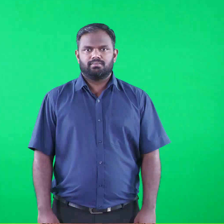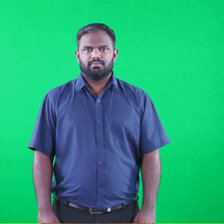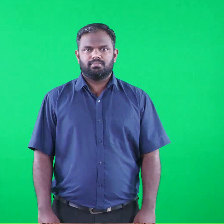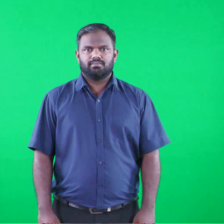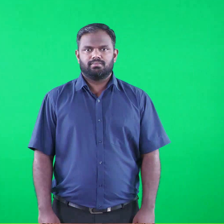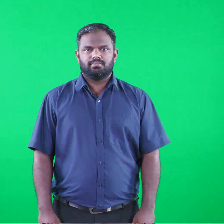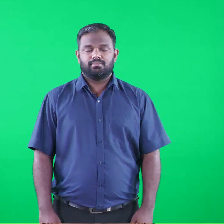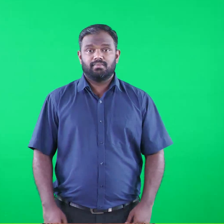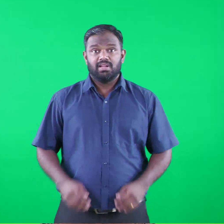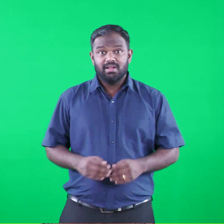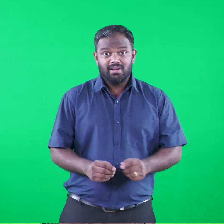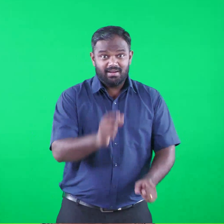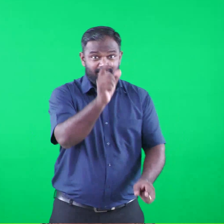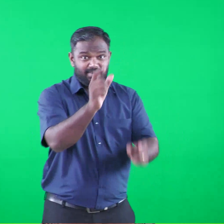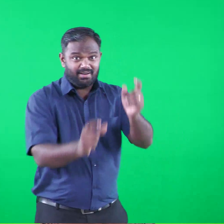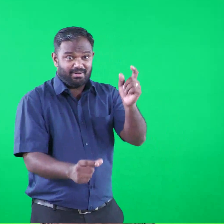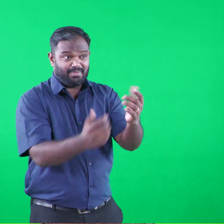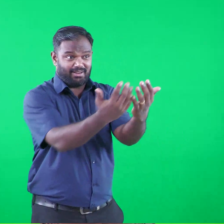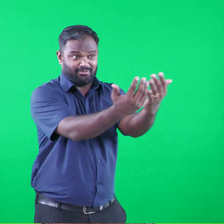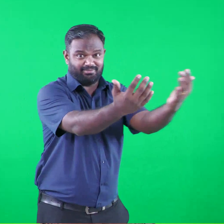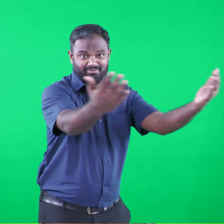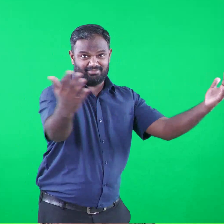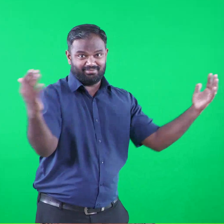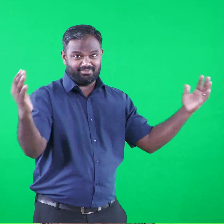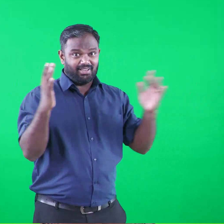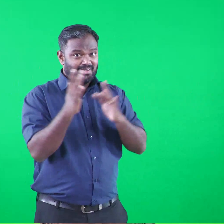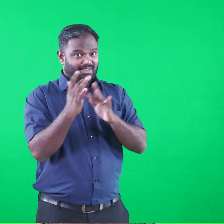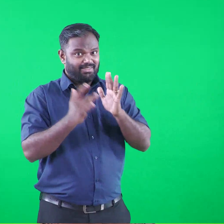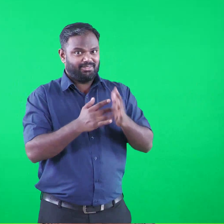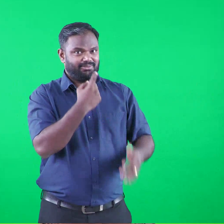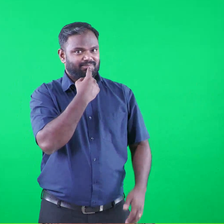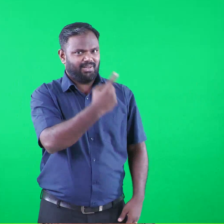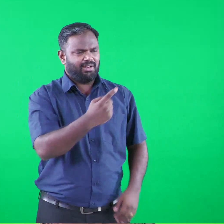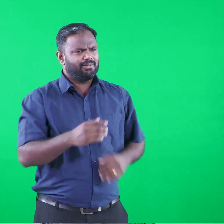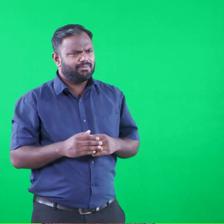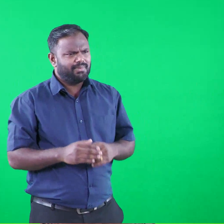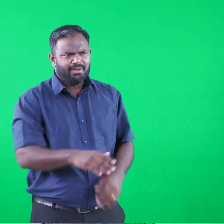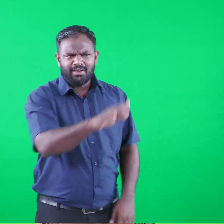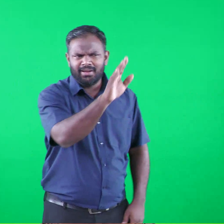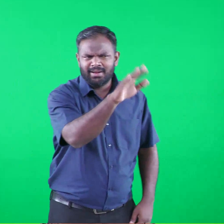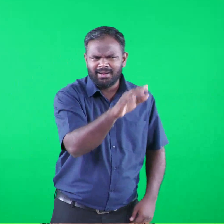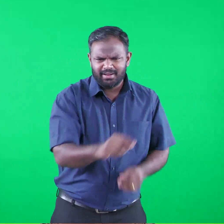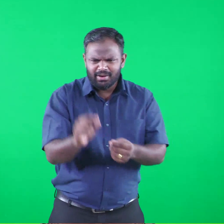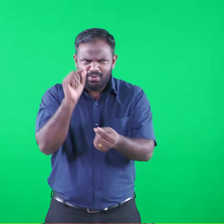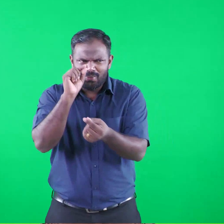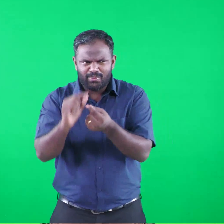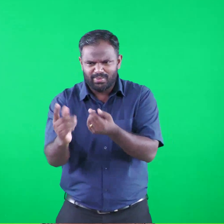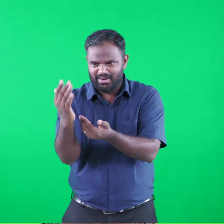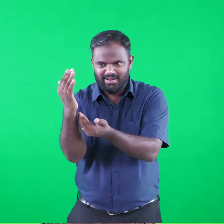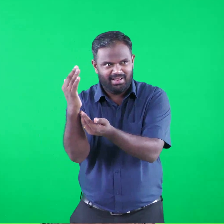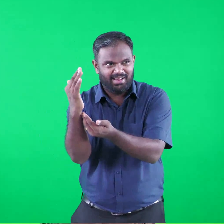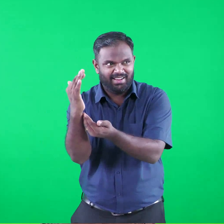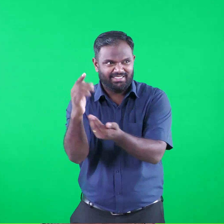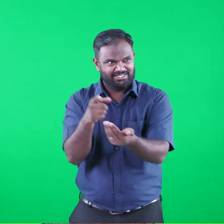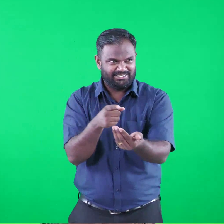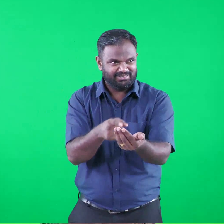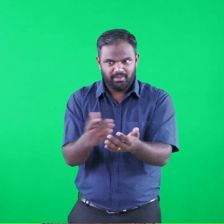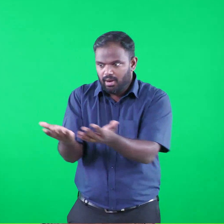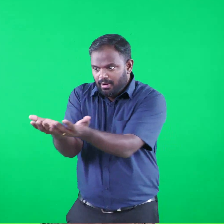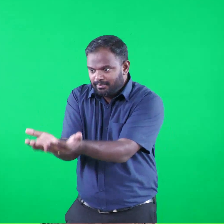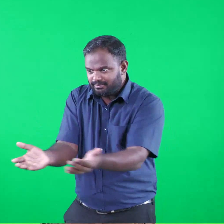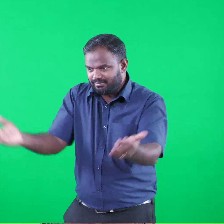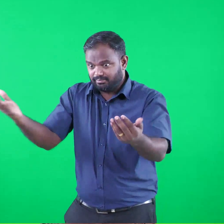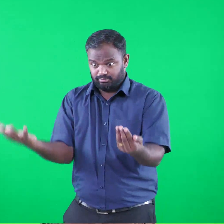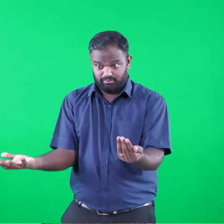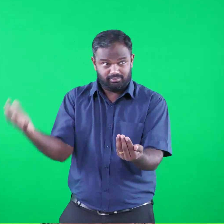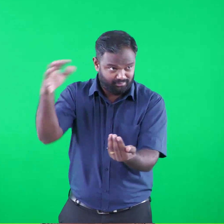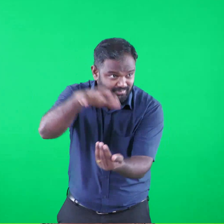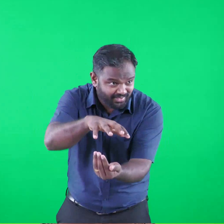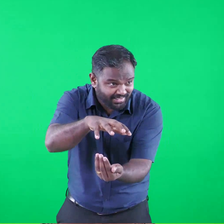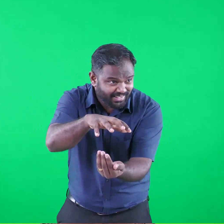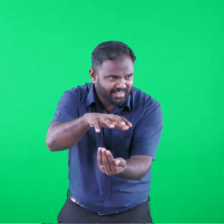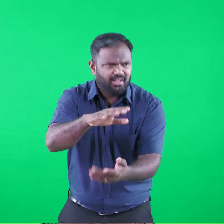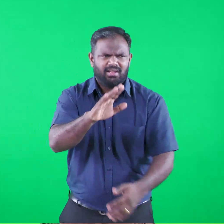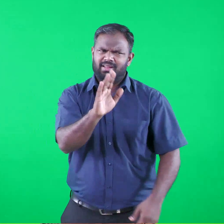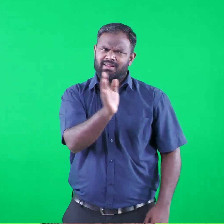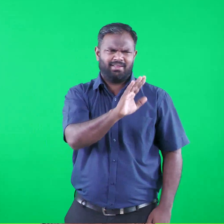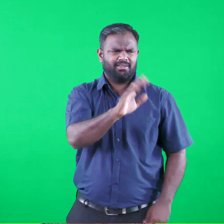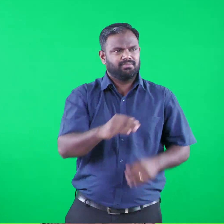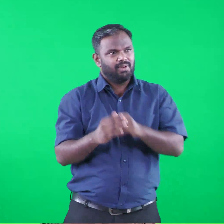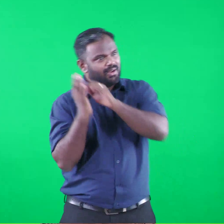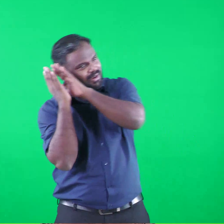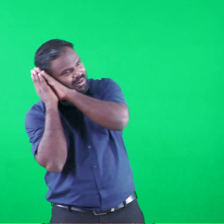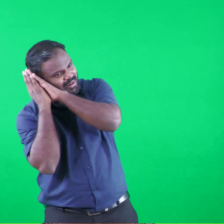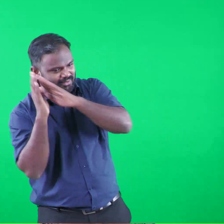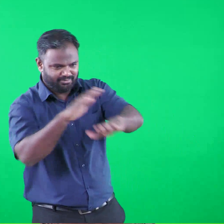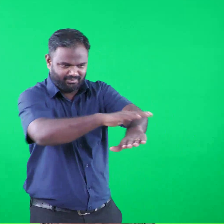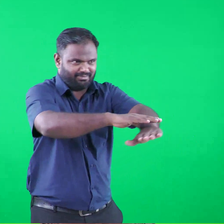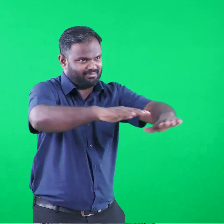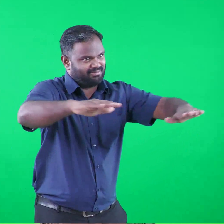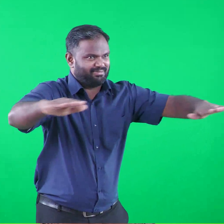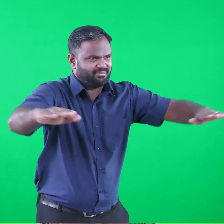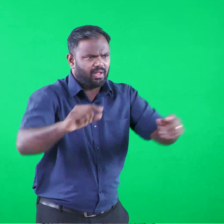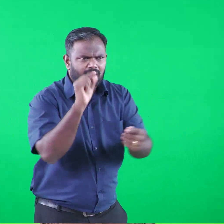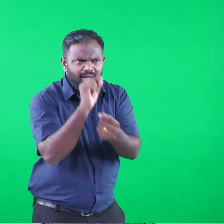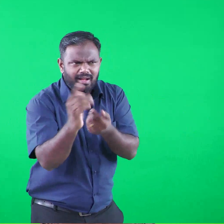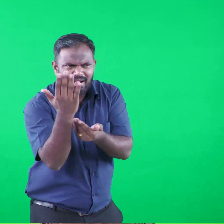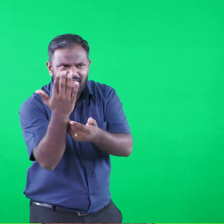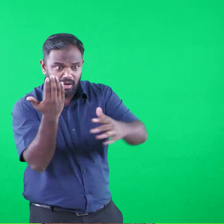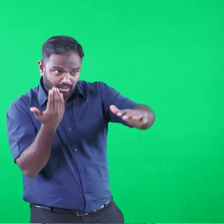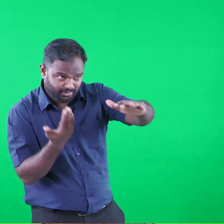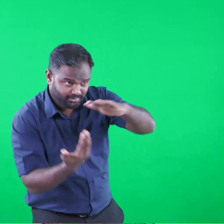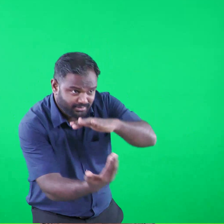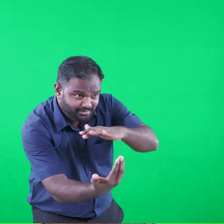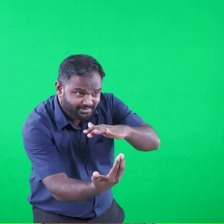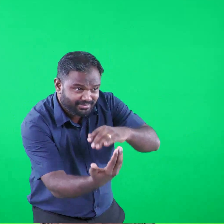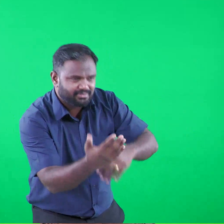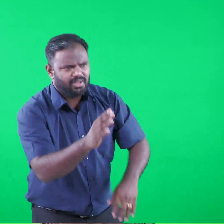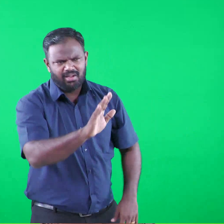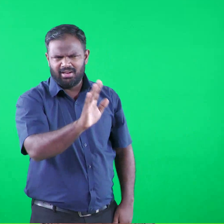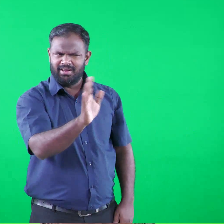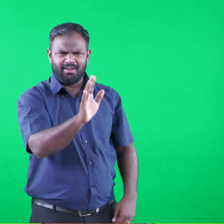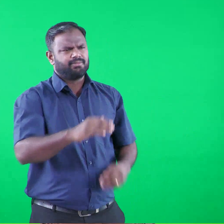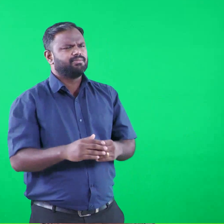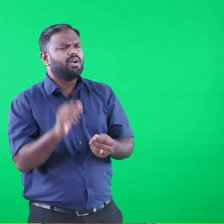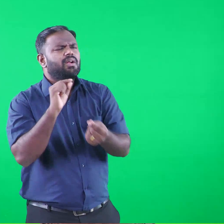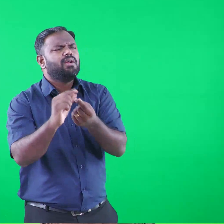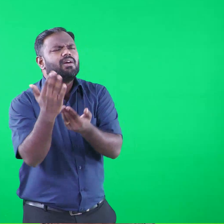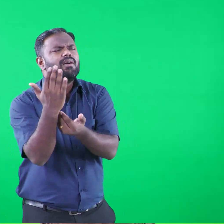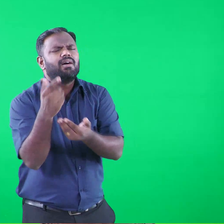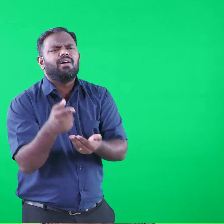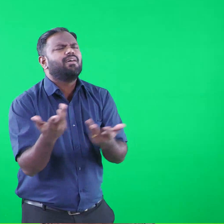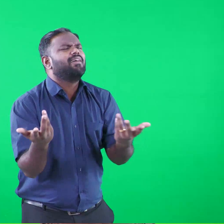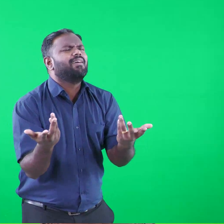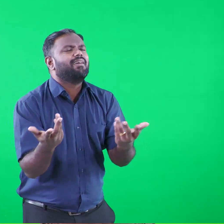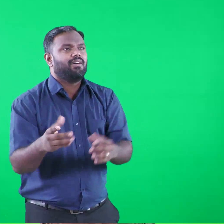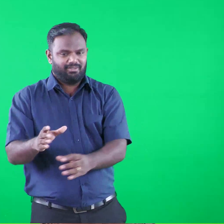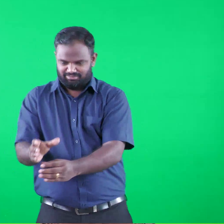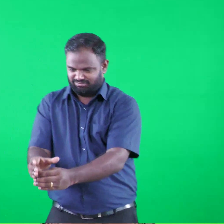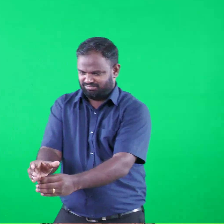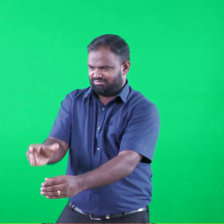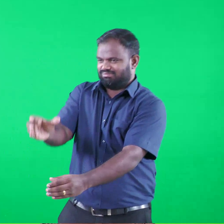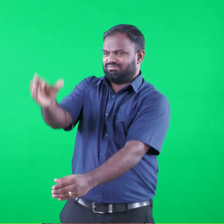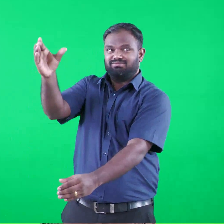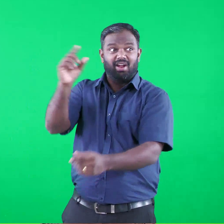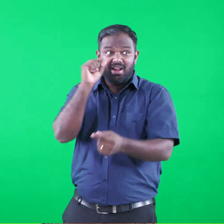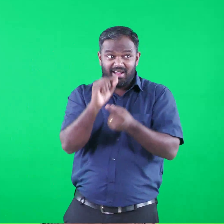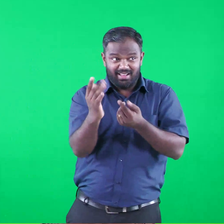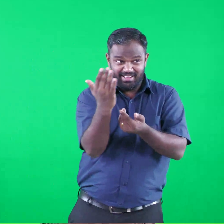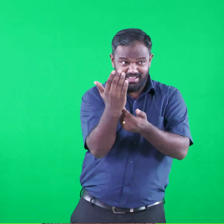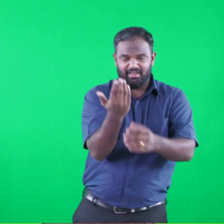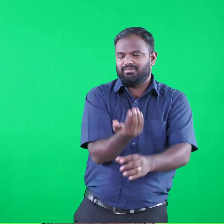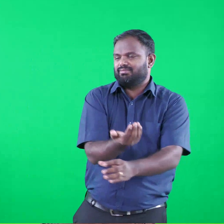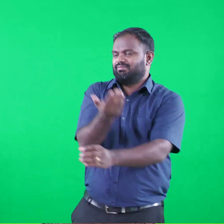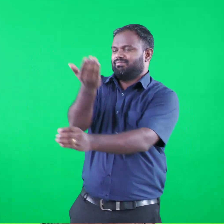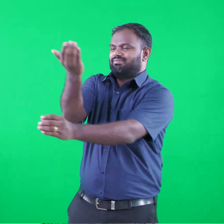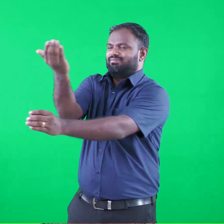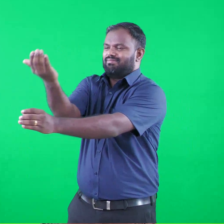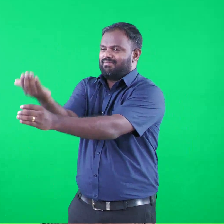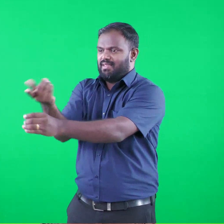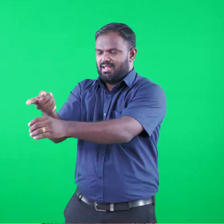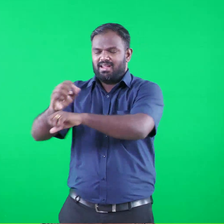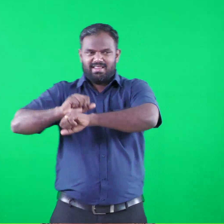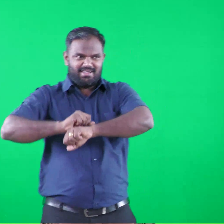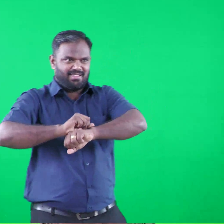Jesus also said to them, "Does anyone bring in a lamp to put it under a basket or under a bed?